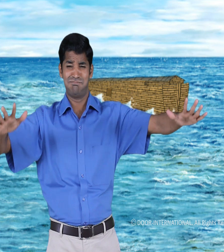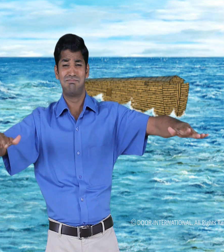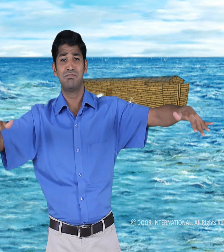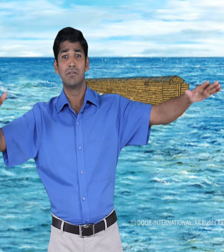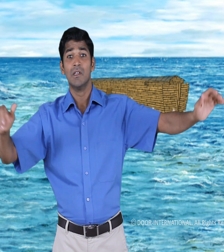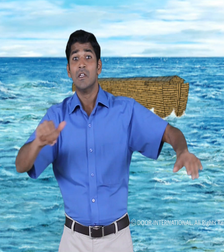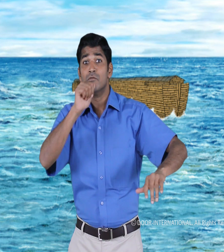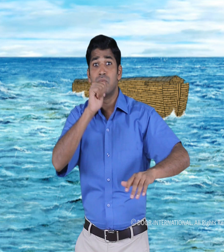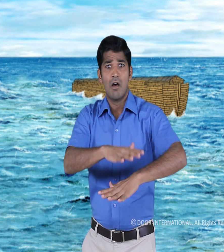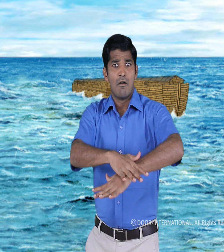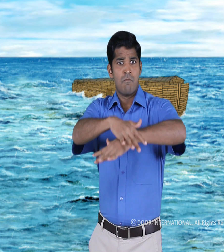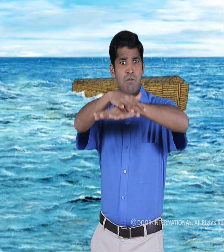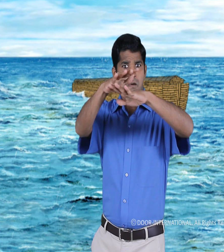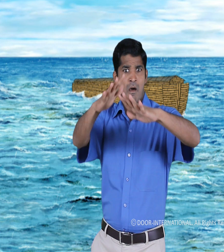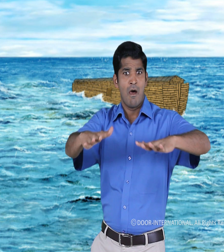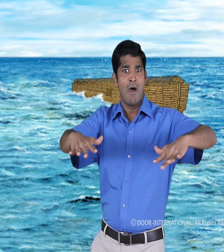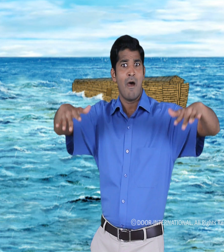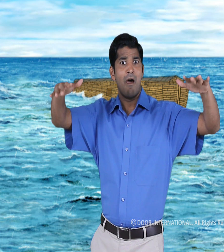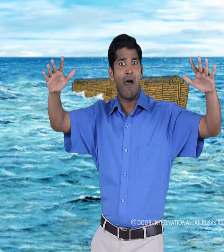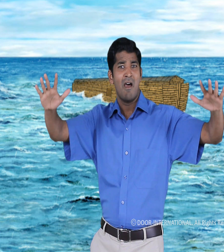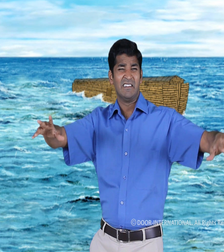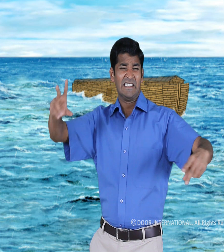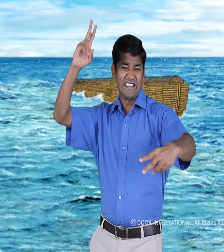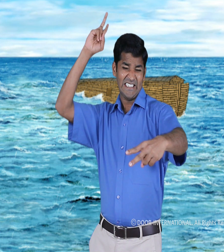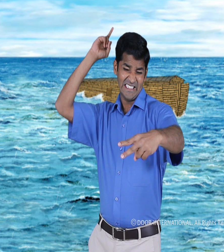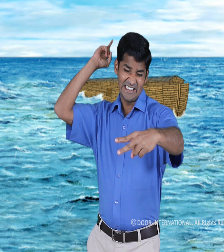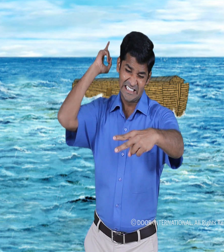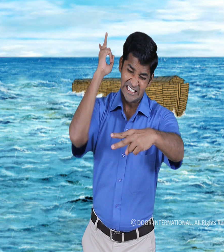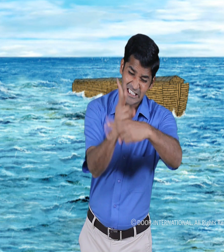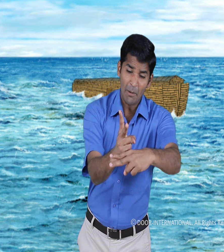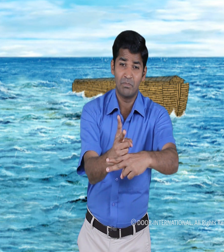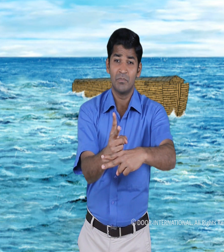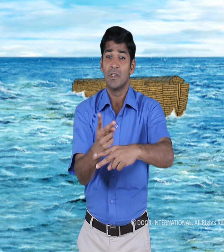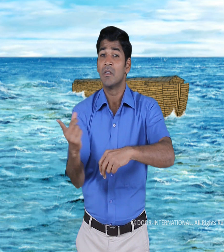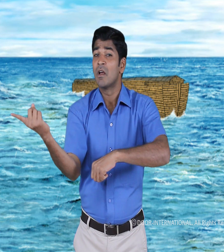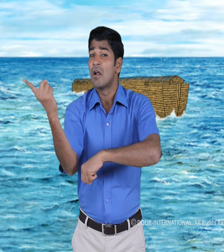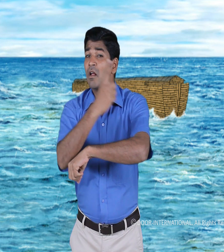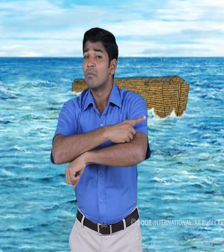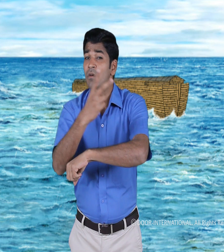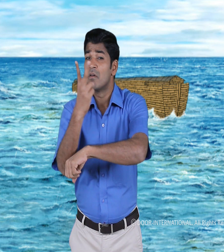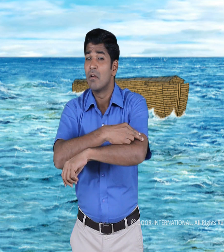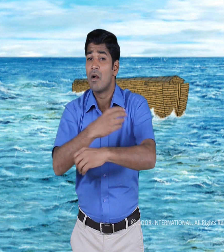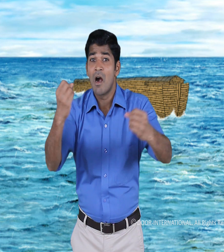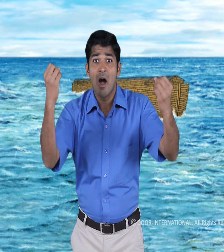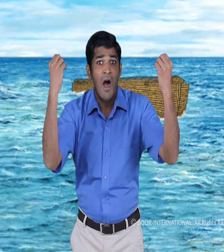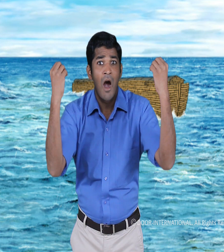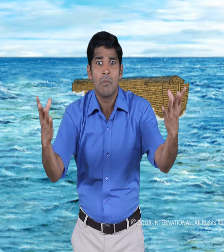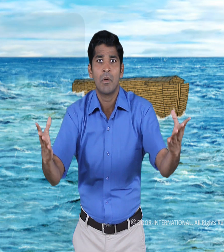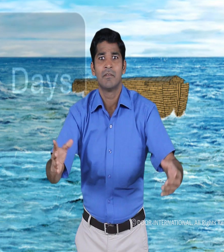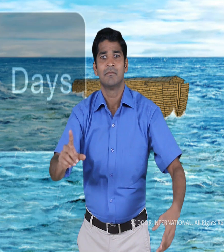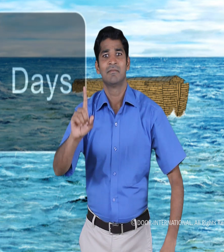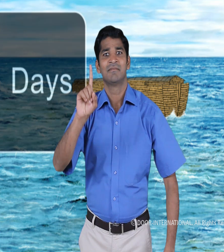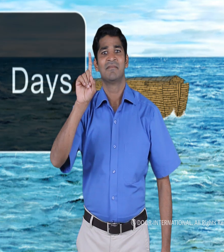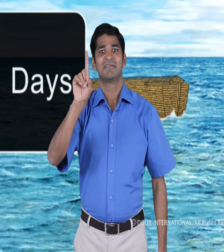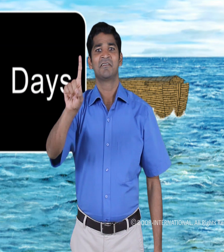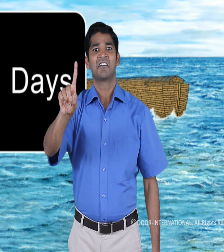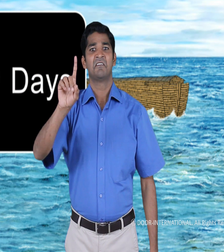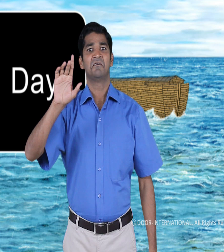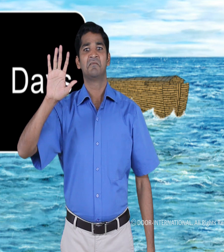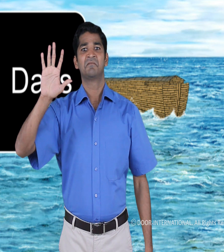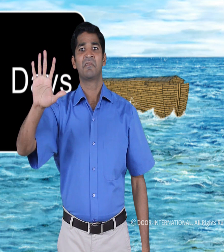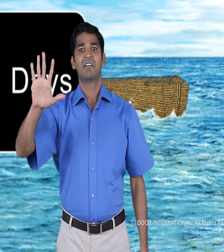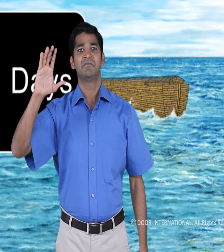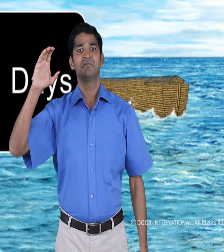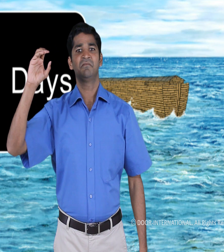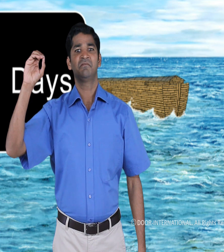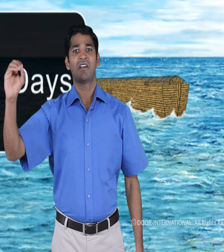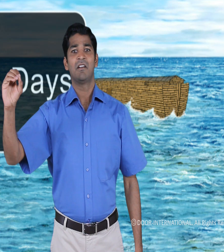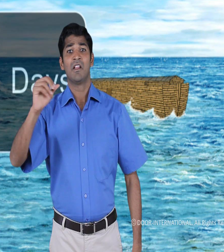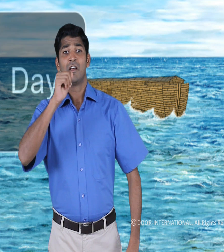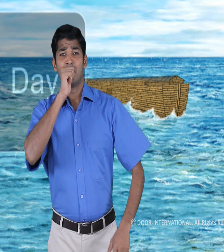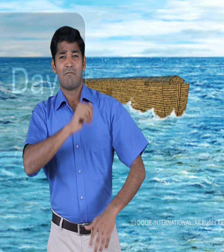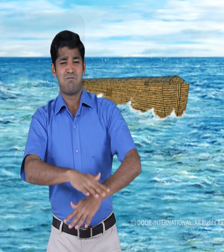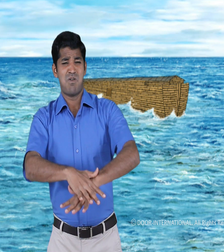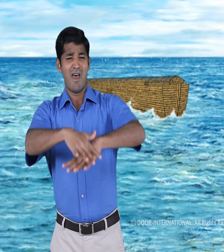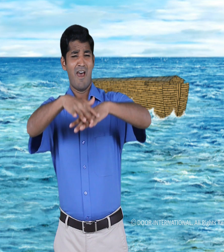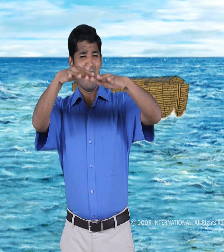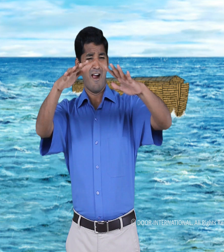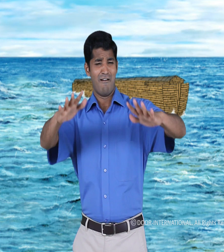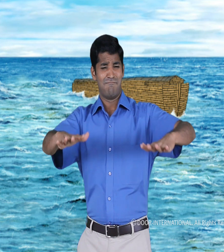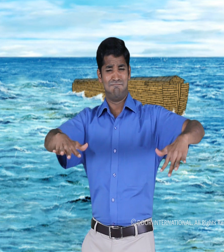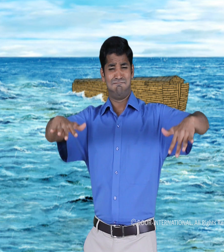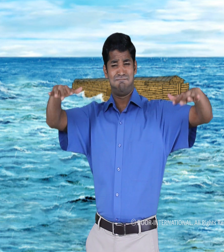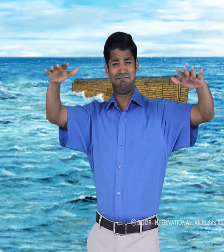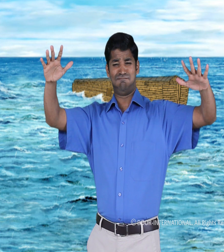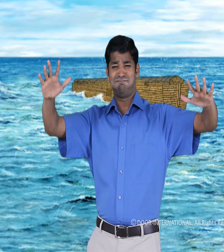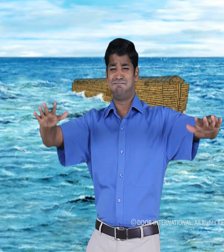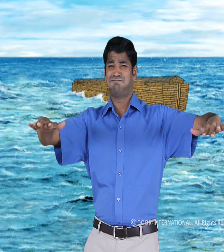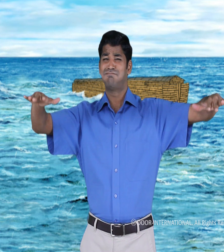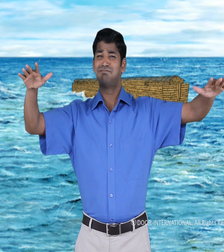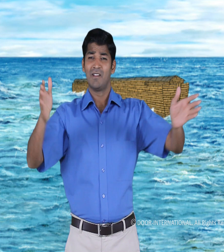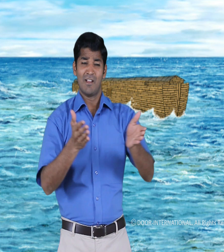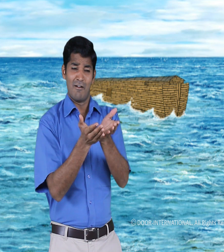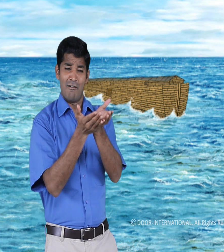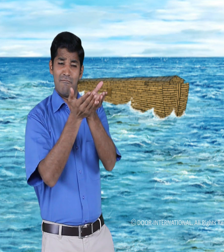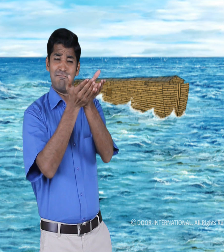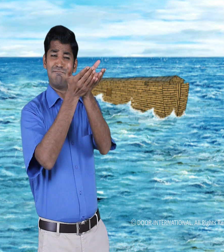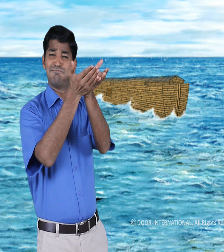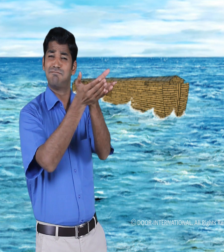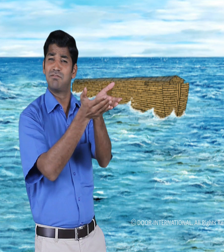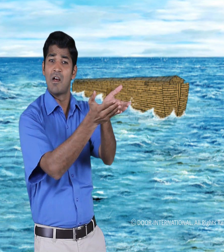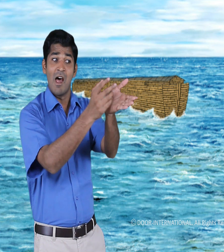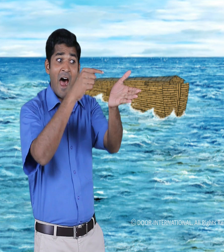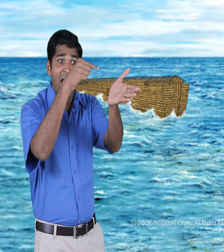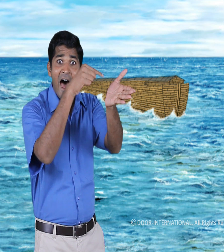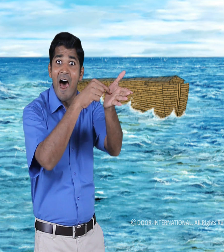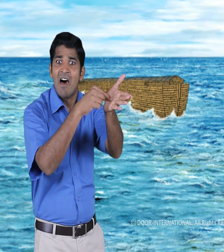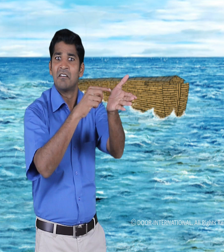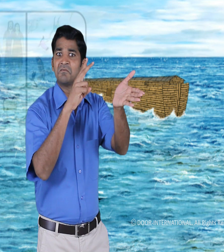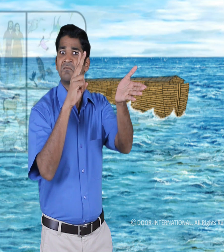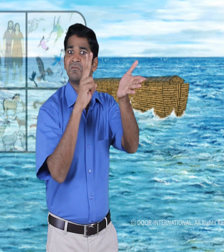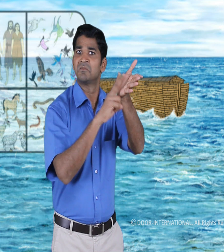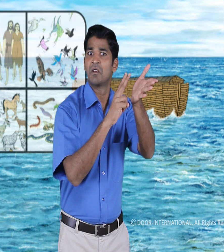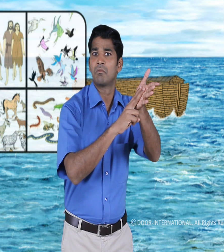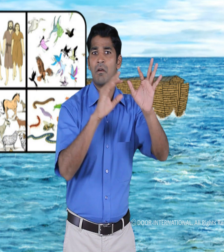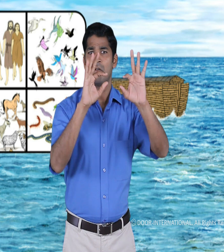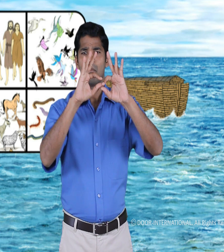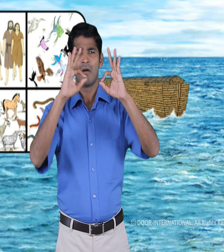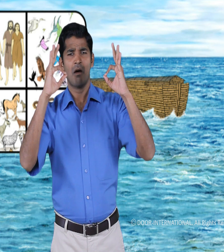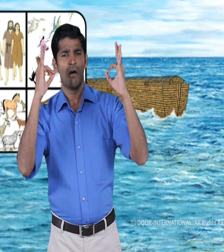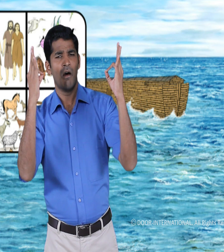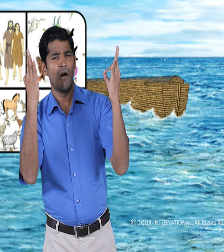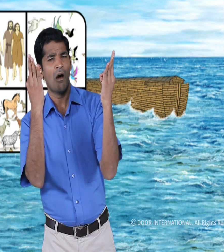And the waters prevailed upon the earth for 150 days.